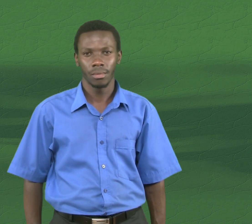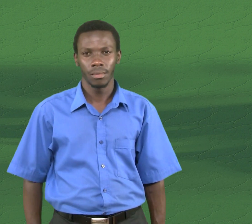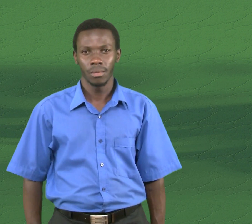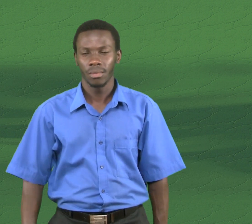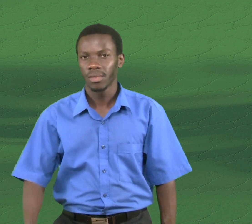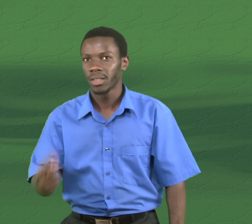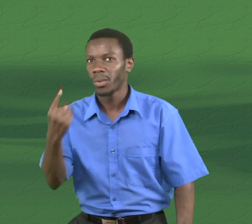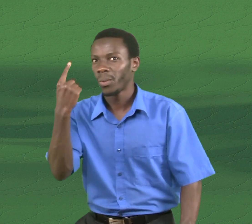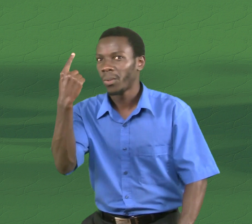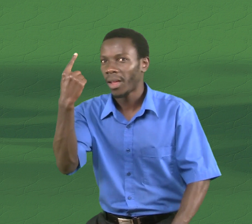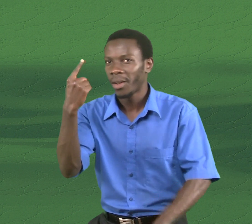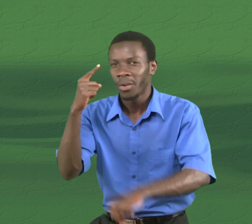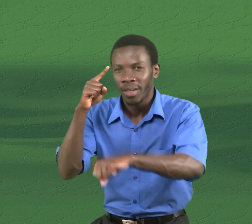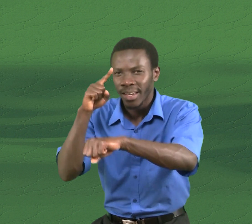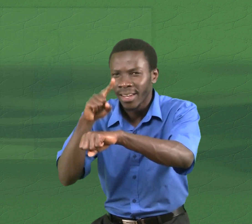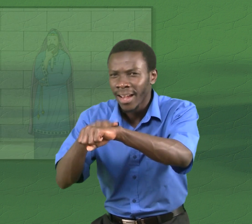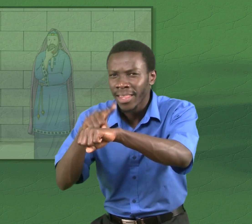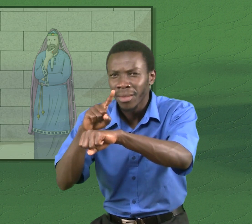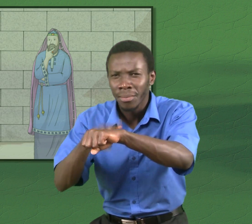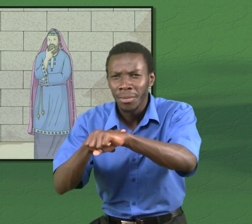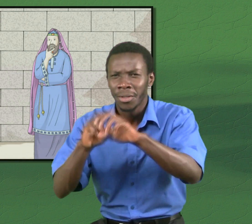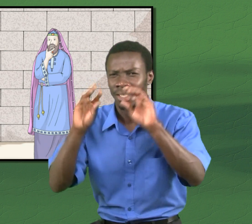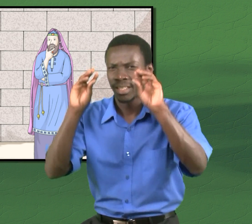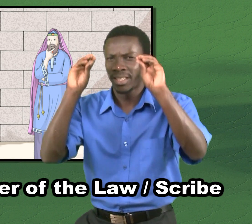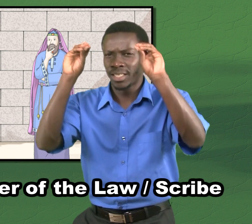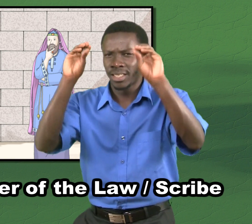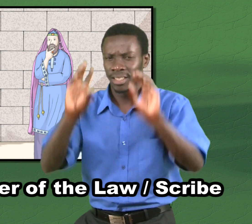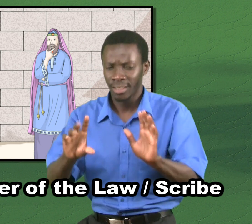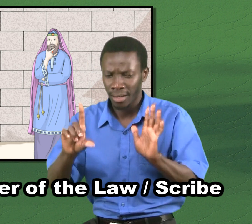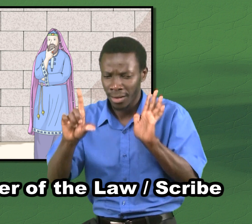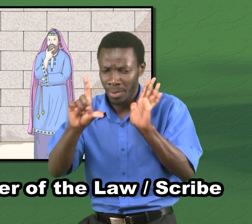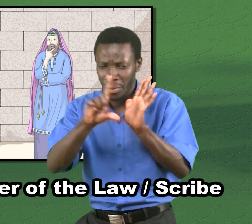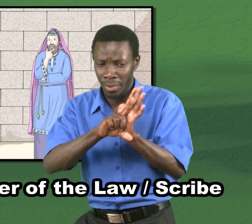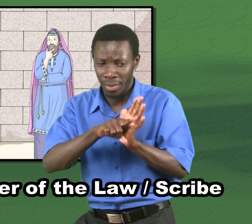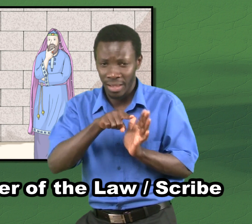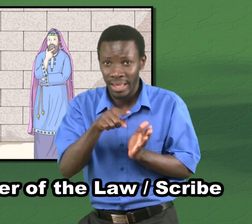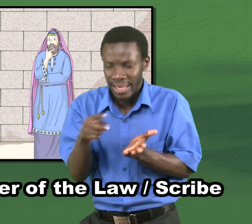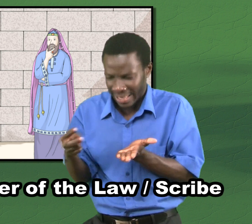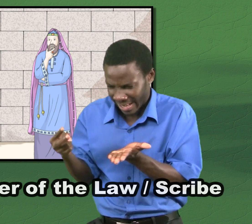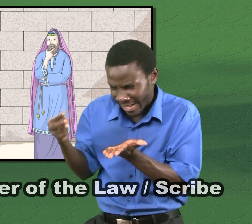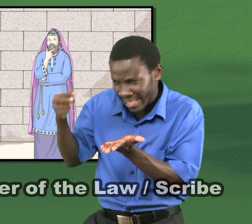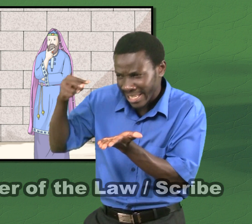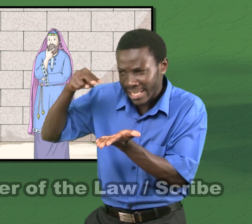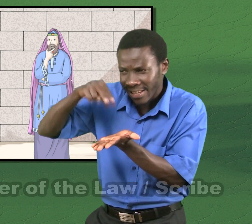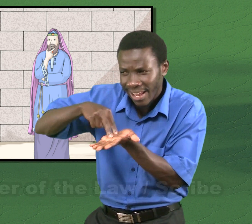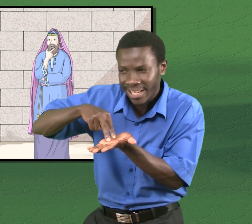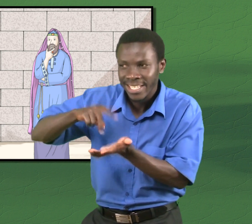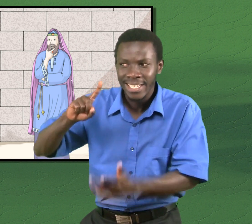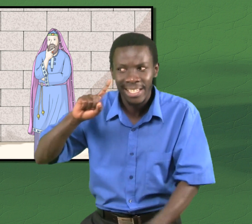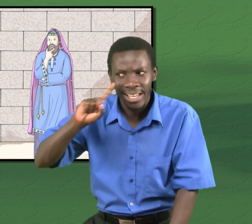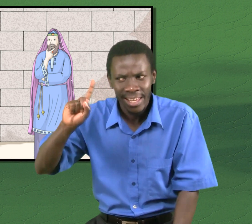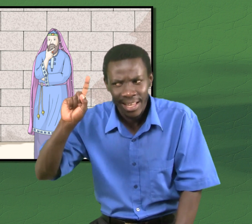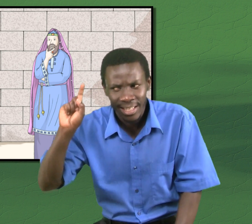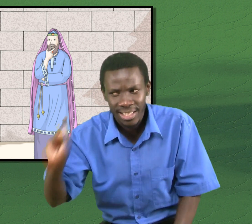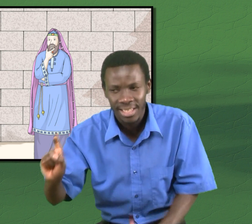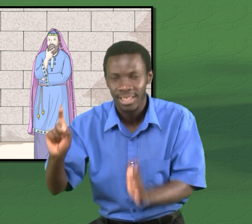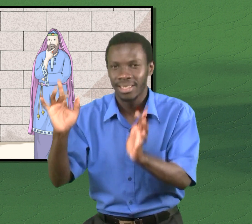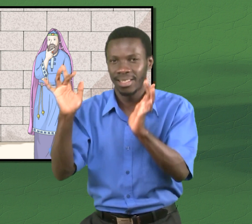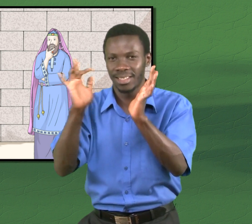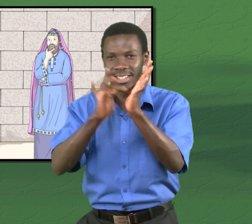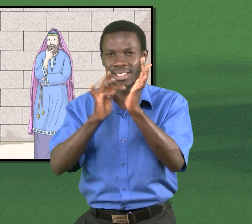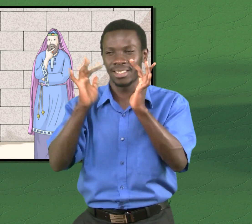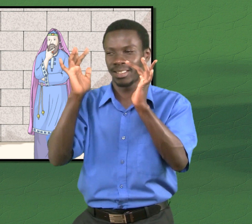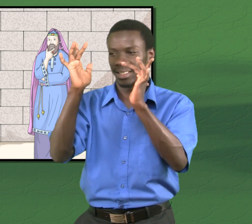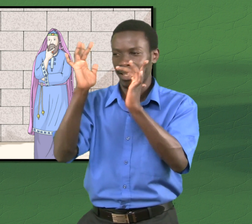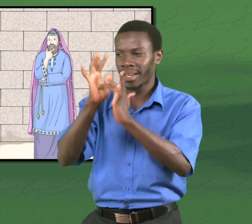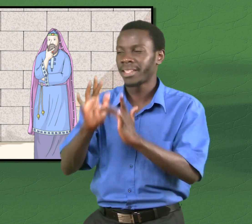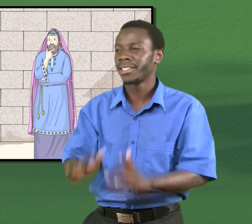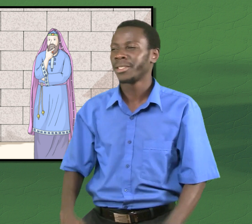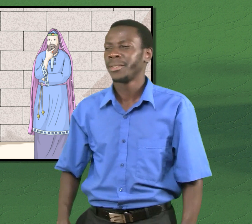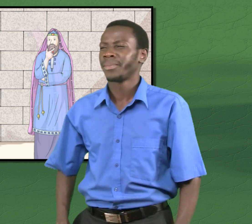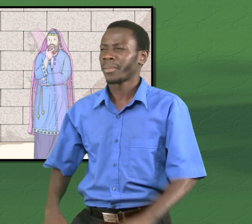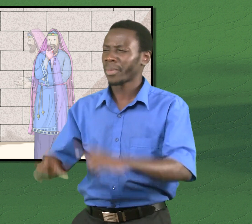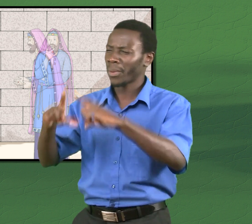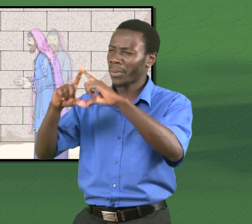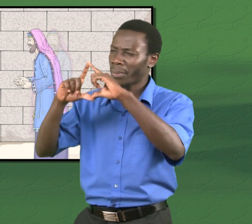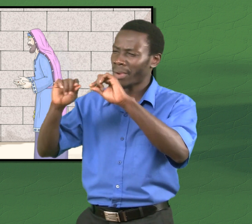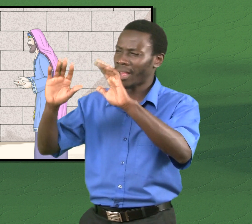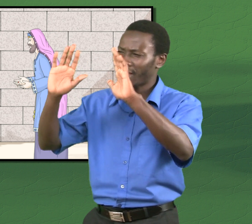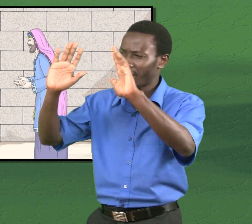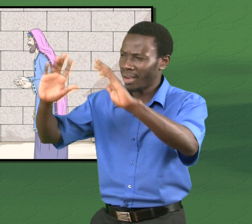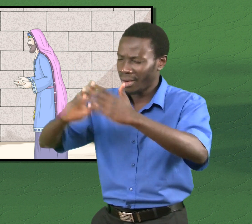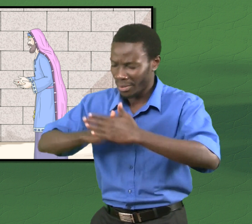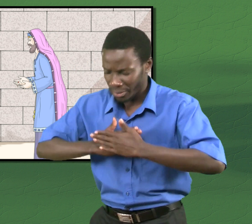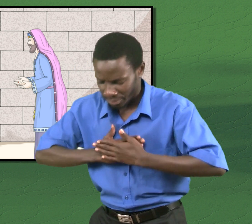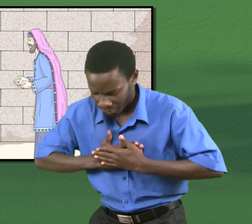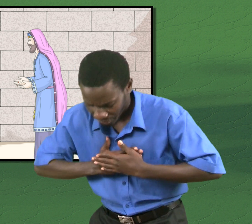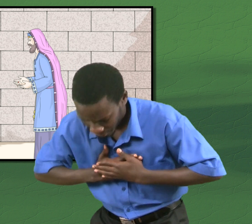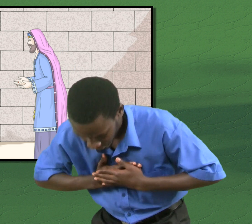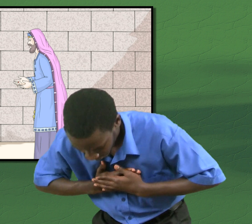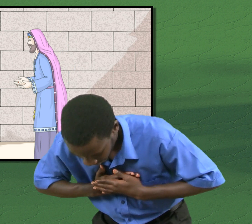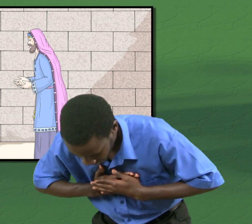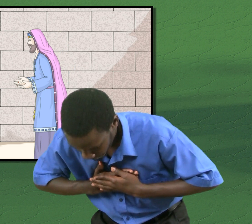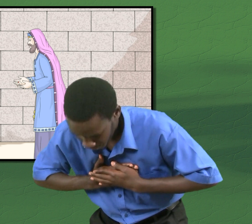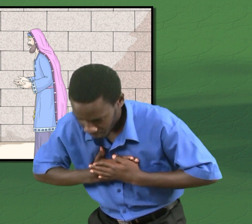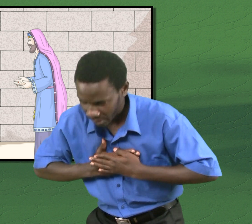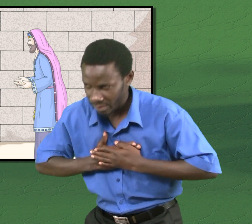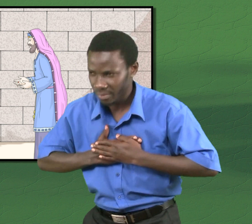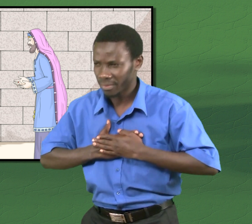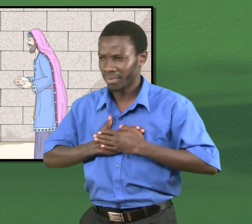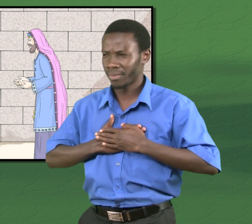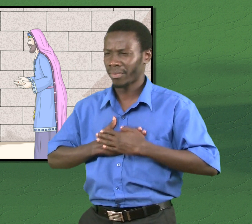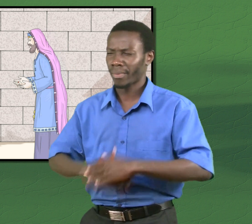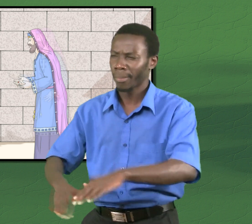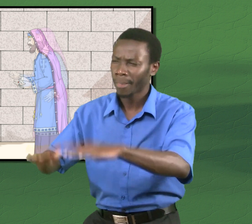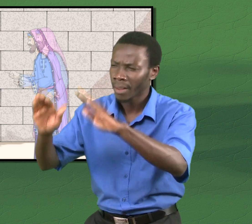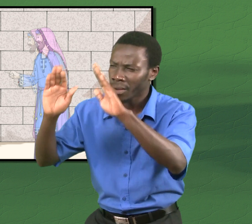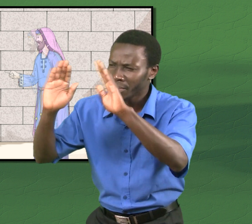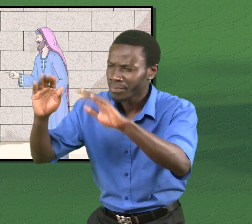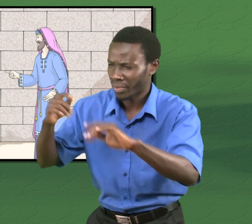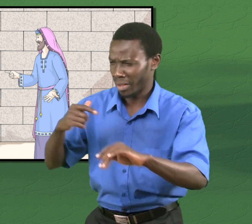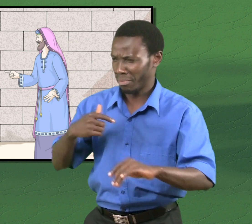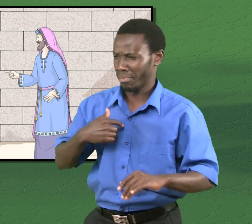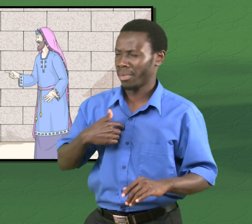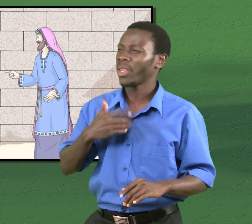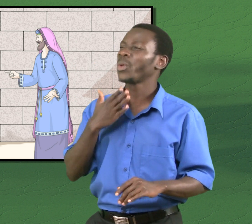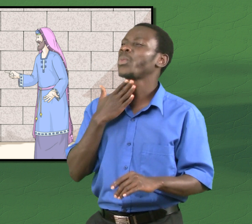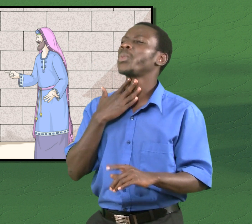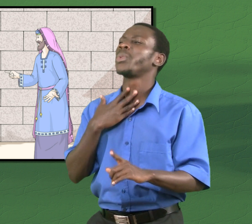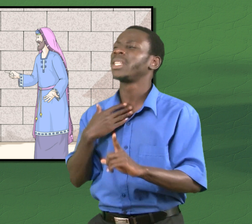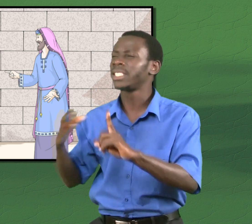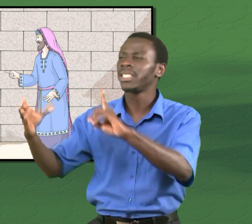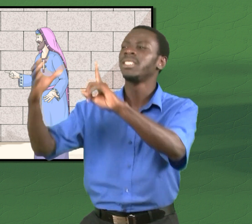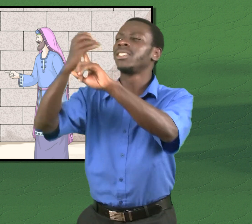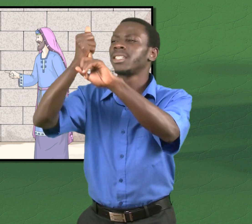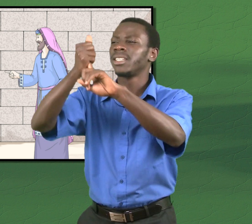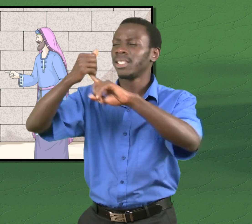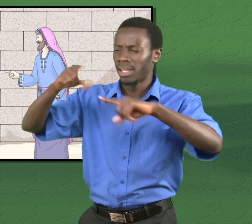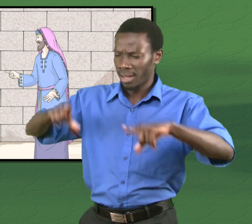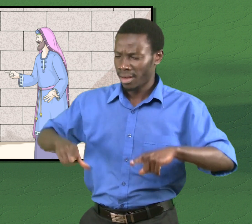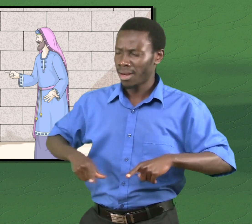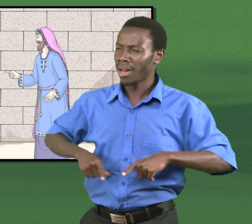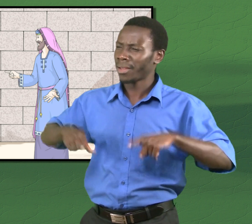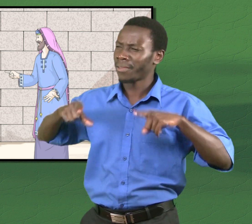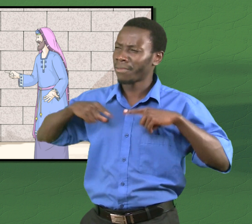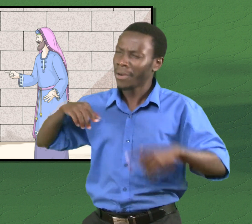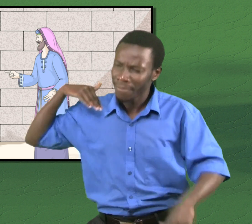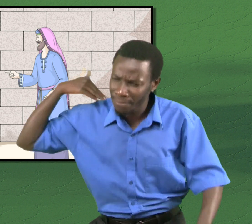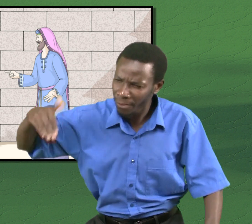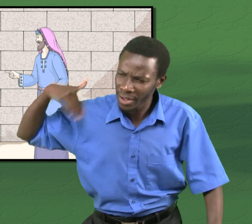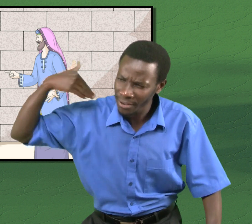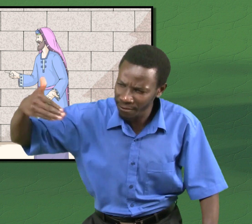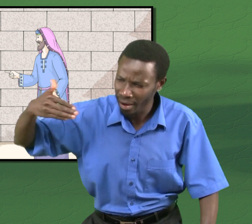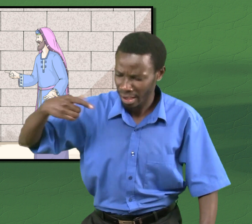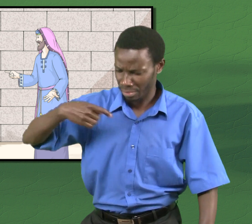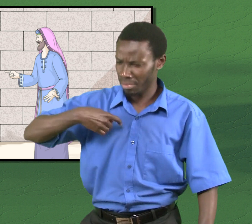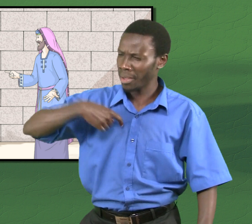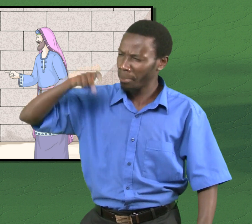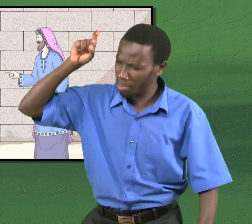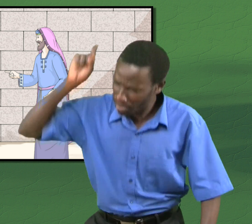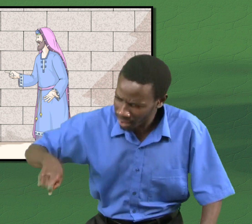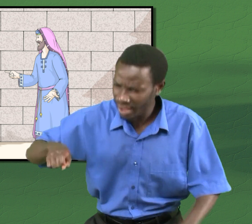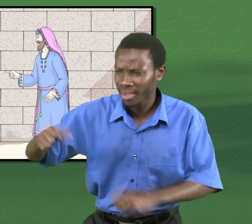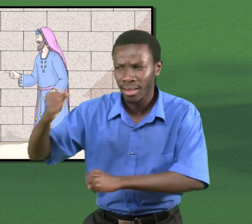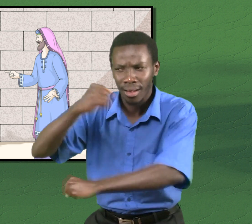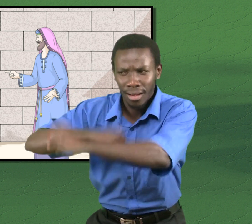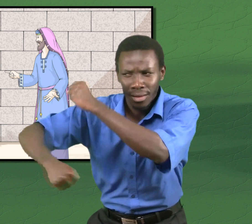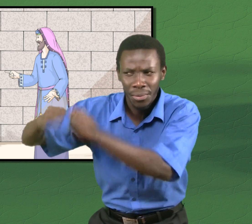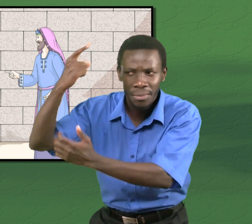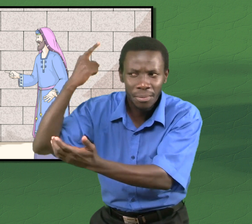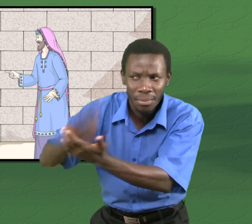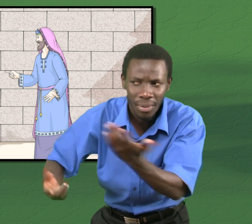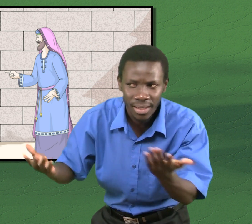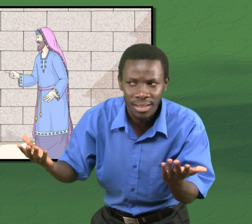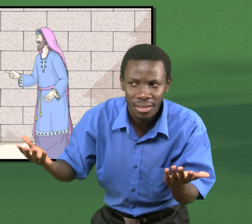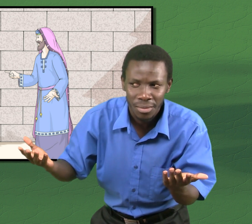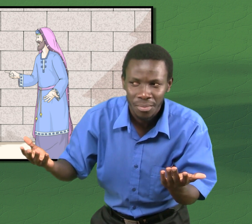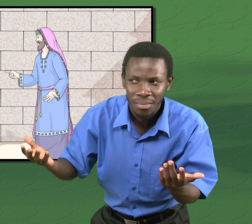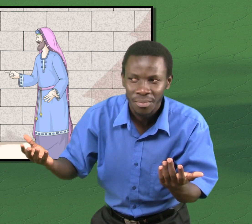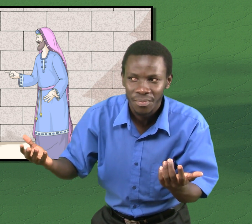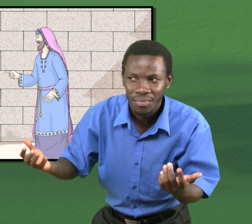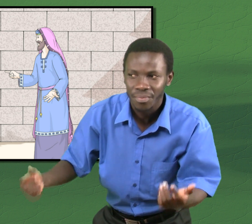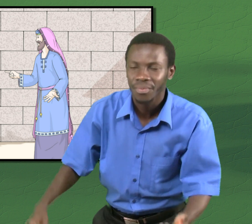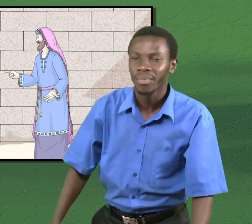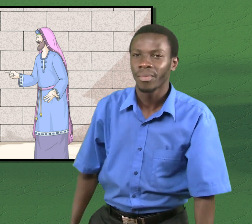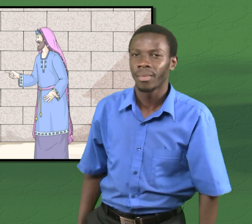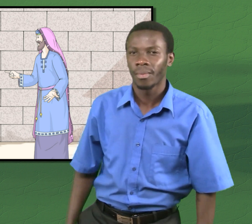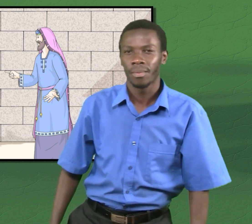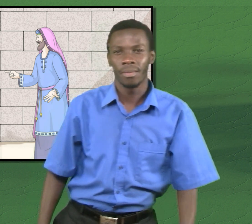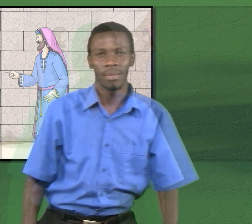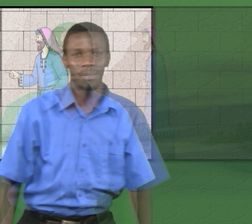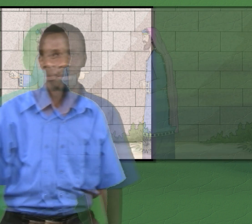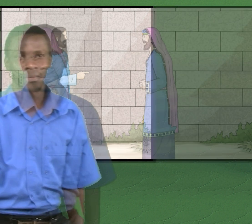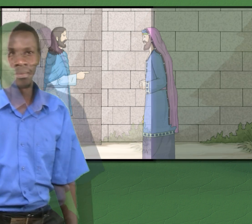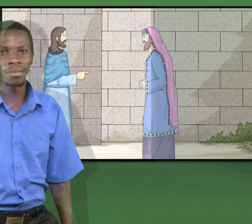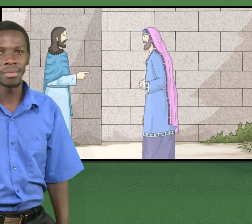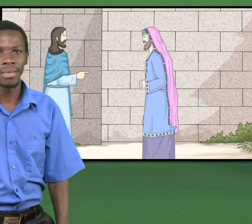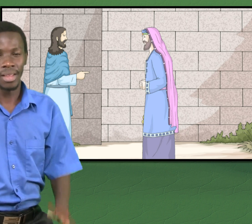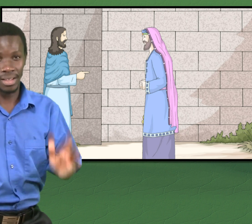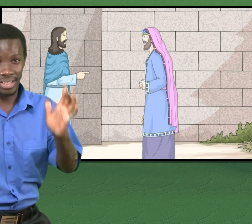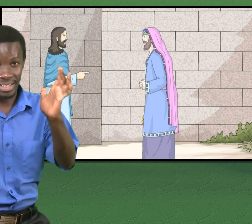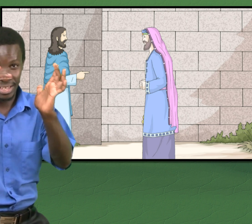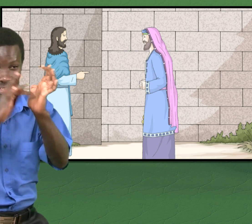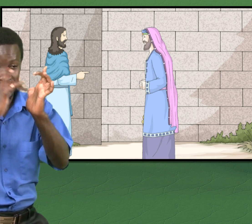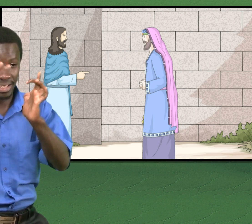One day an expert in the law stood up to test Him. “Teacher,” he asked, “what must I do to inherit eternal life?”